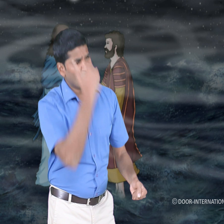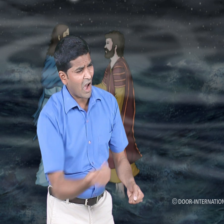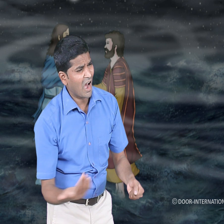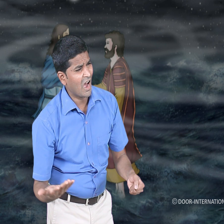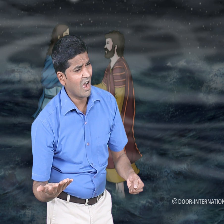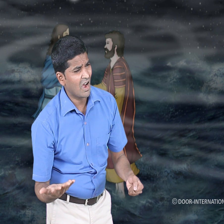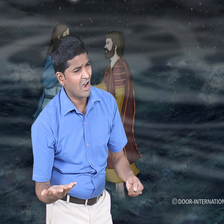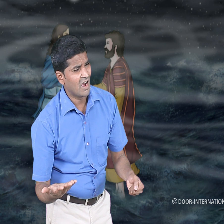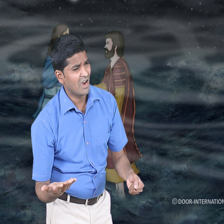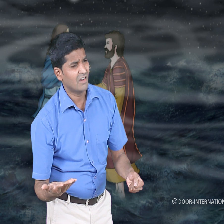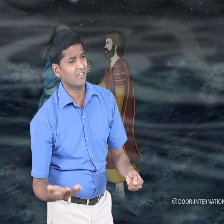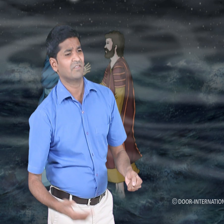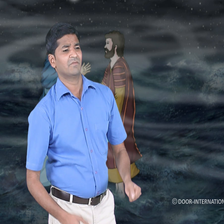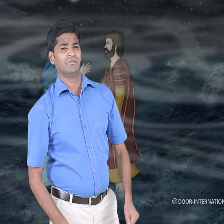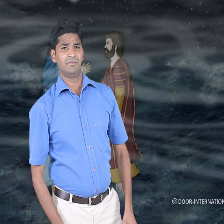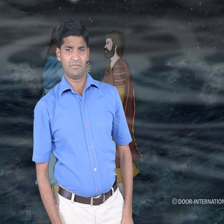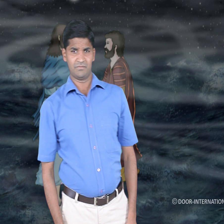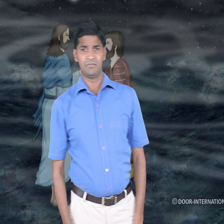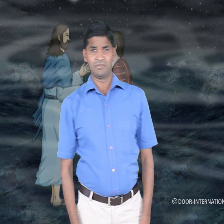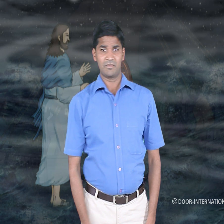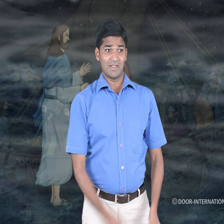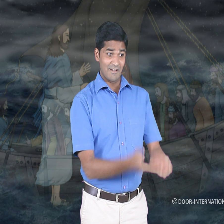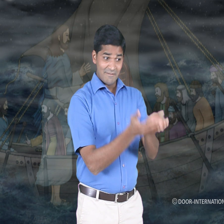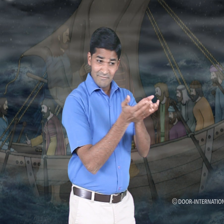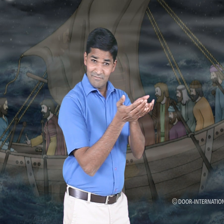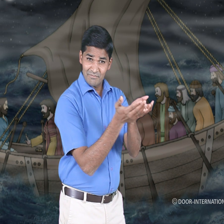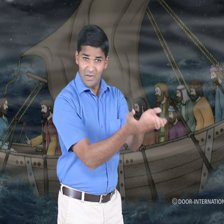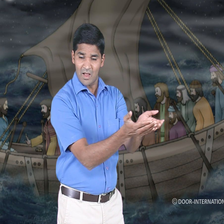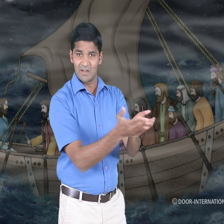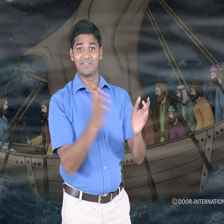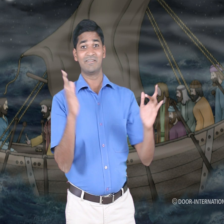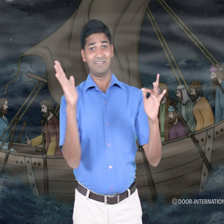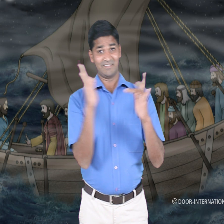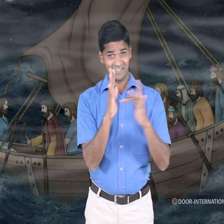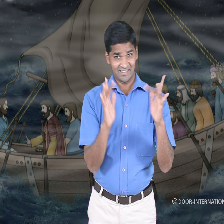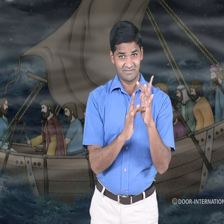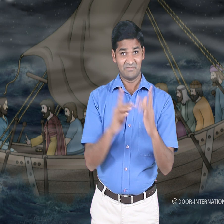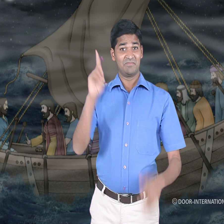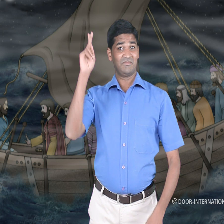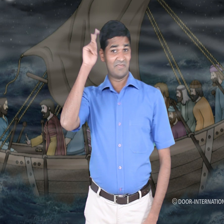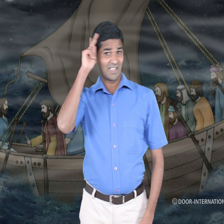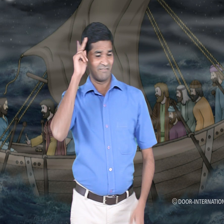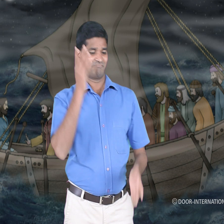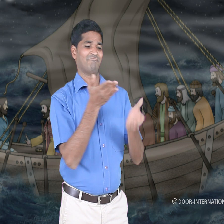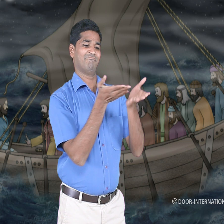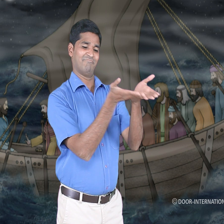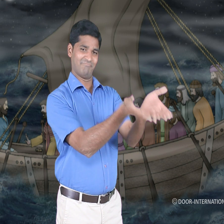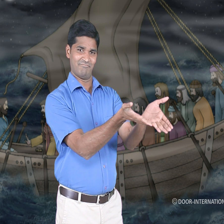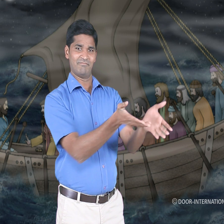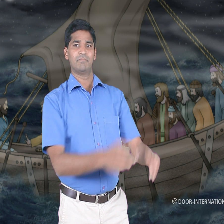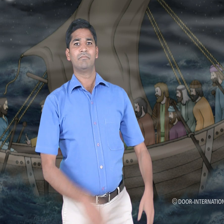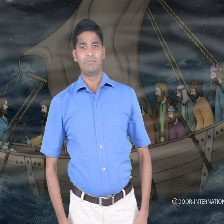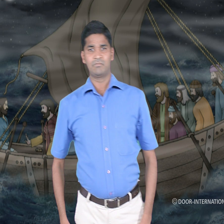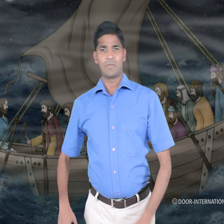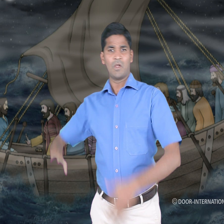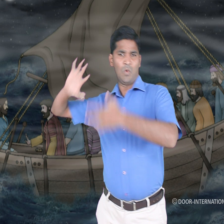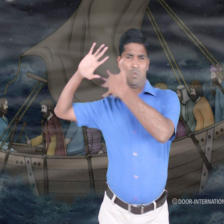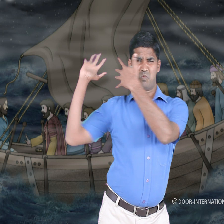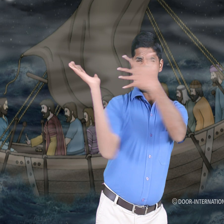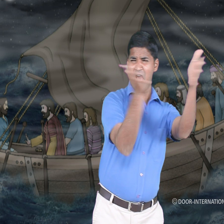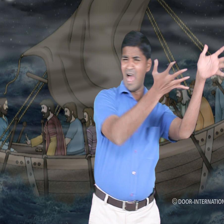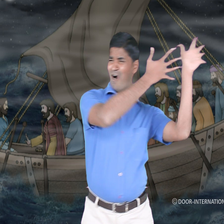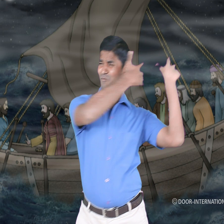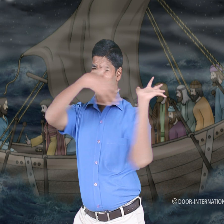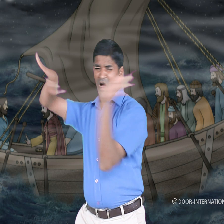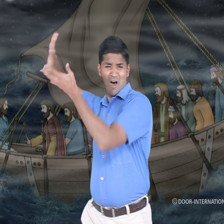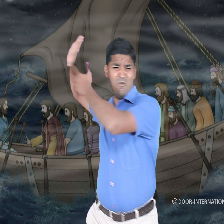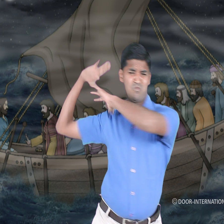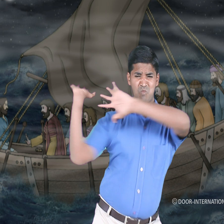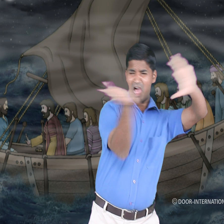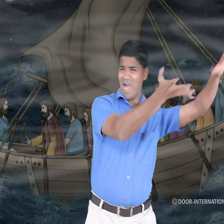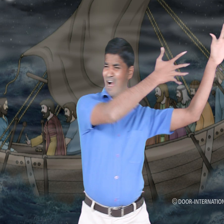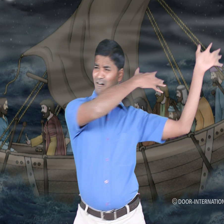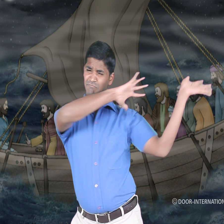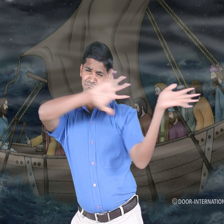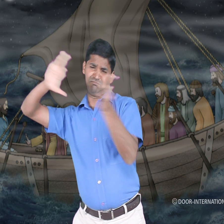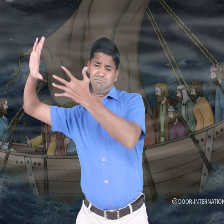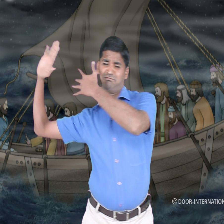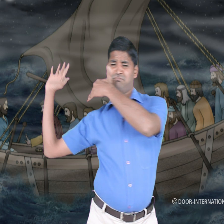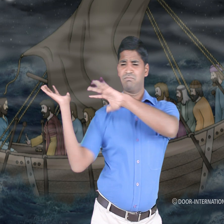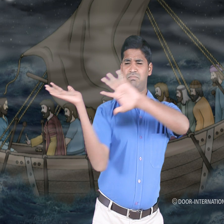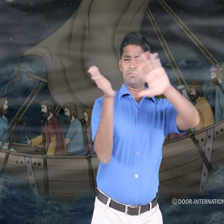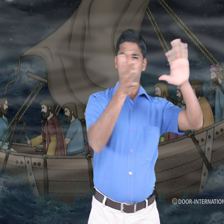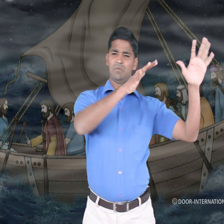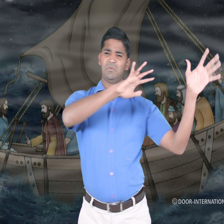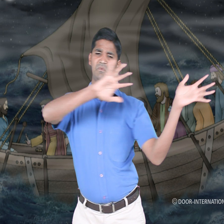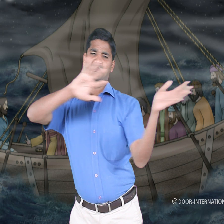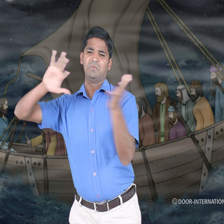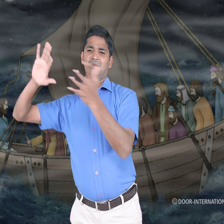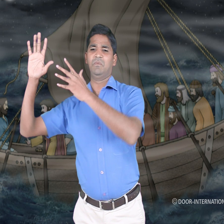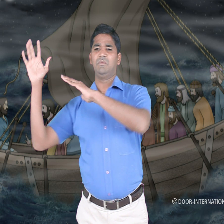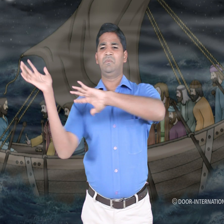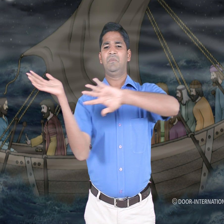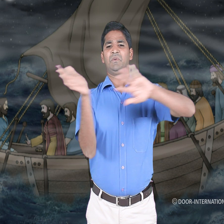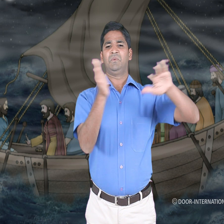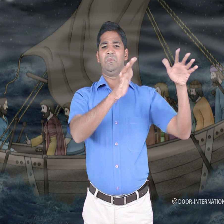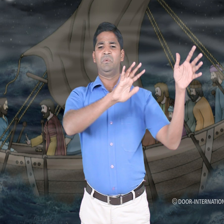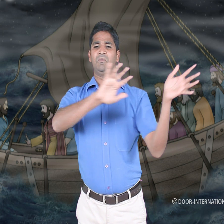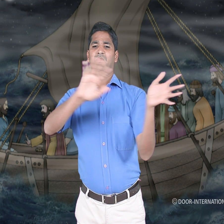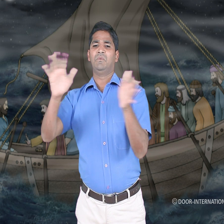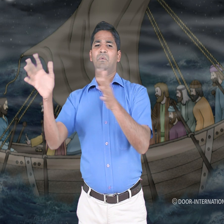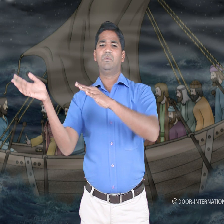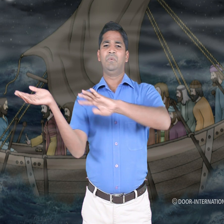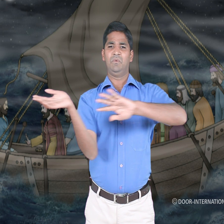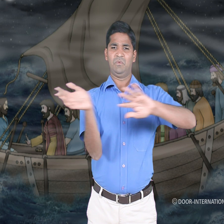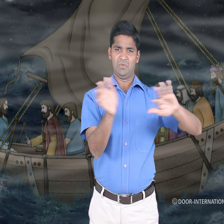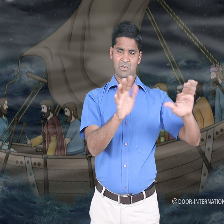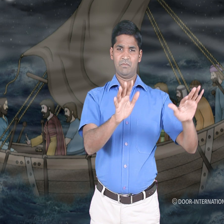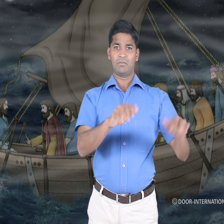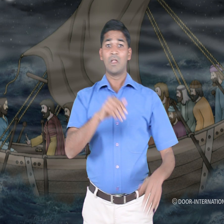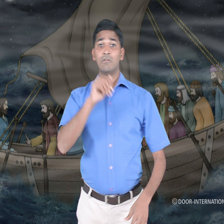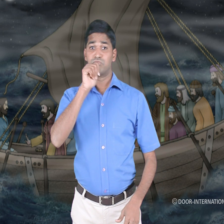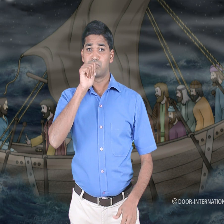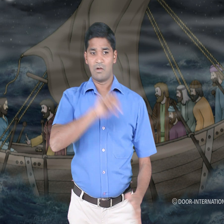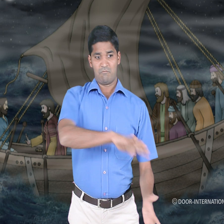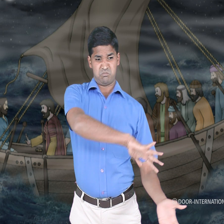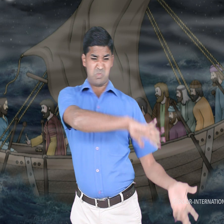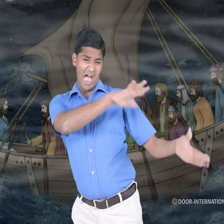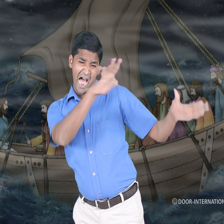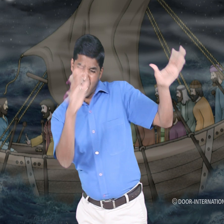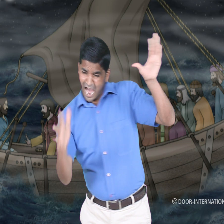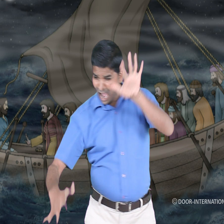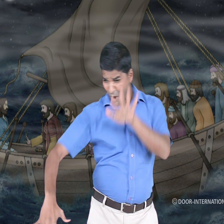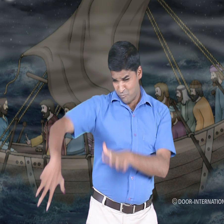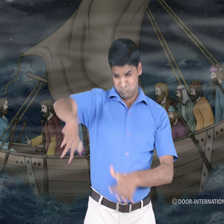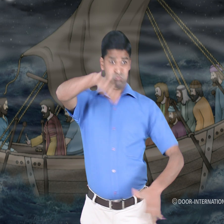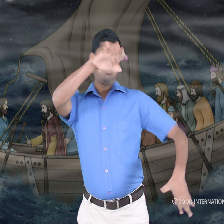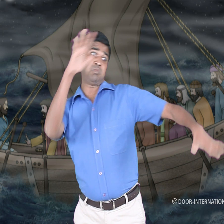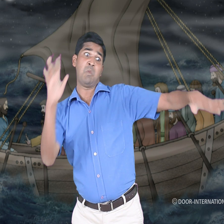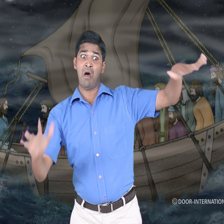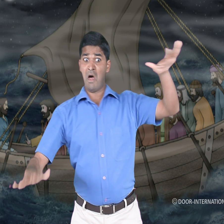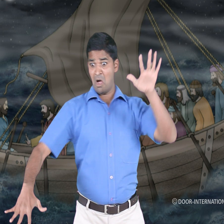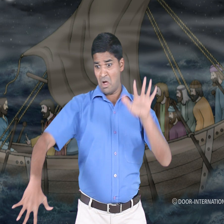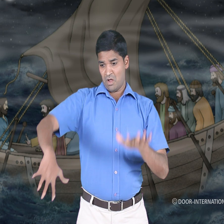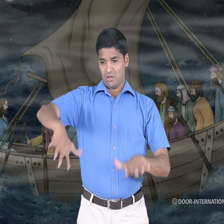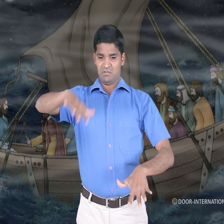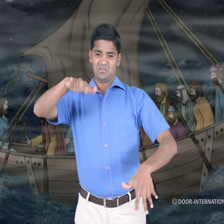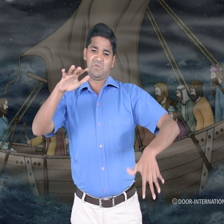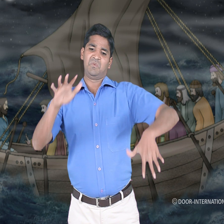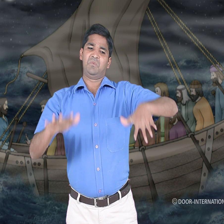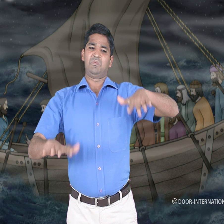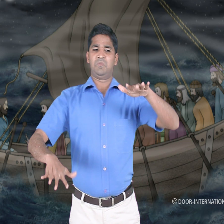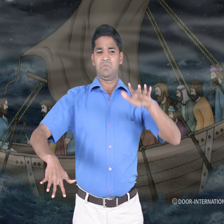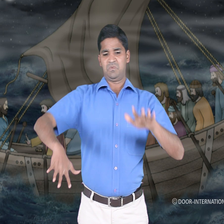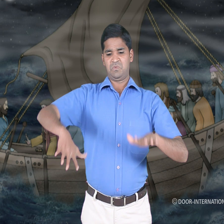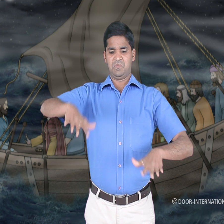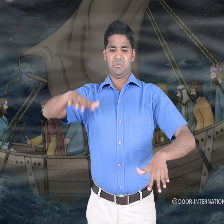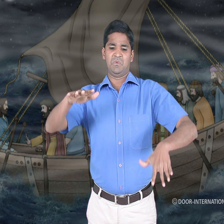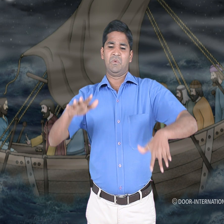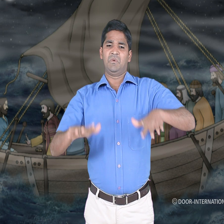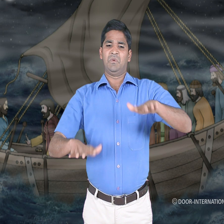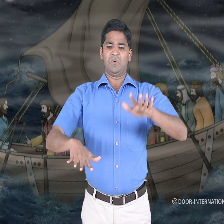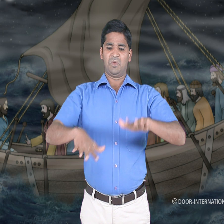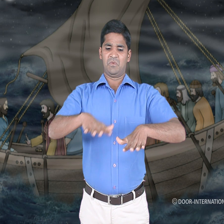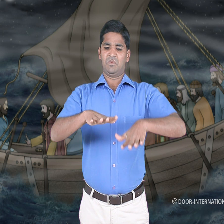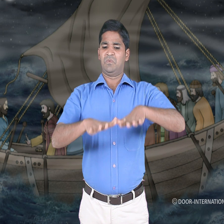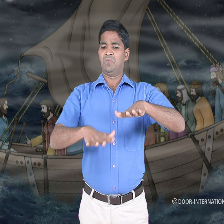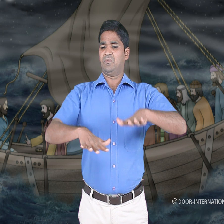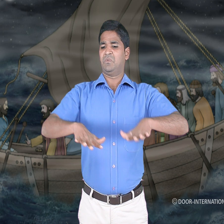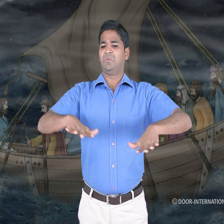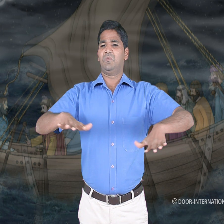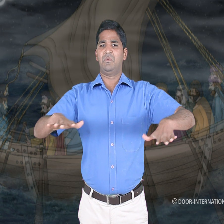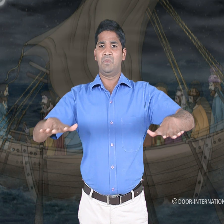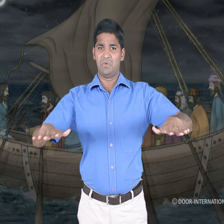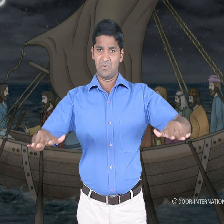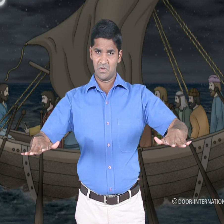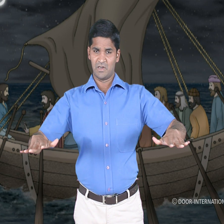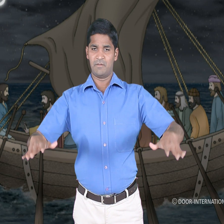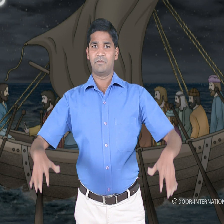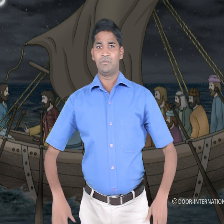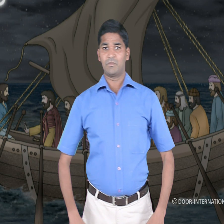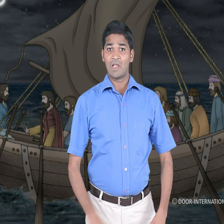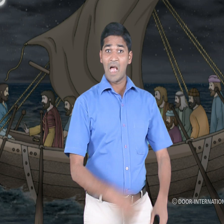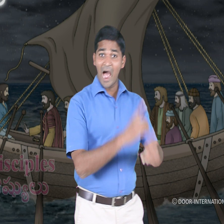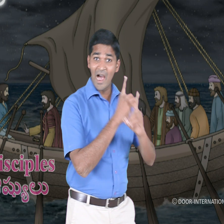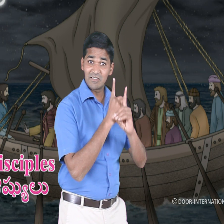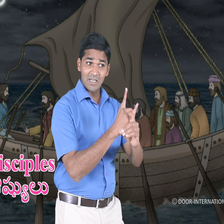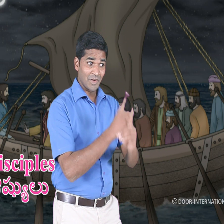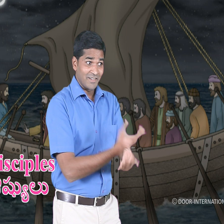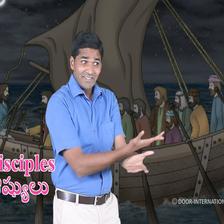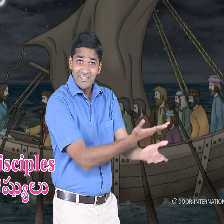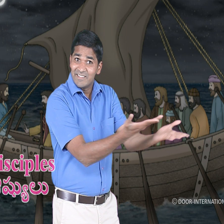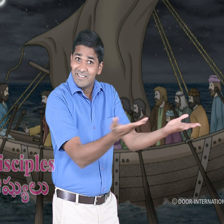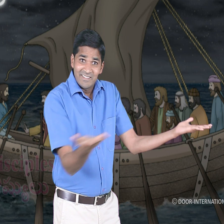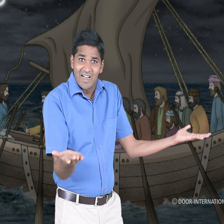And when they had climbed back into the boat, the wind died down.